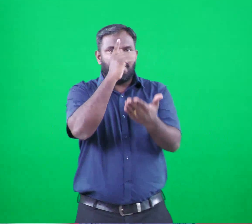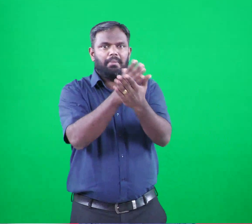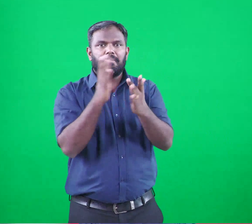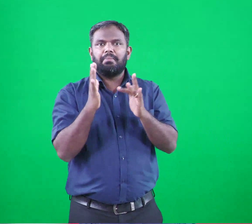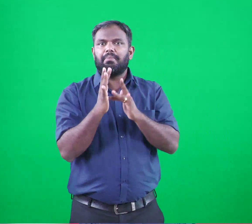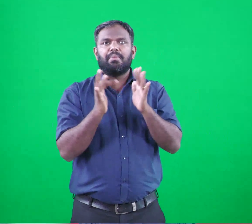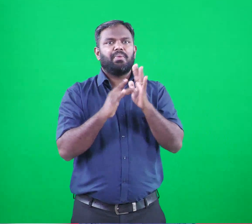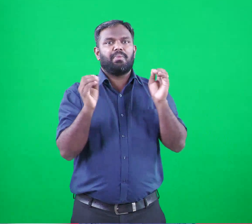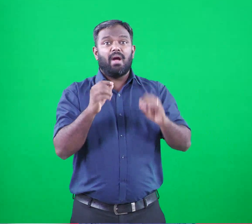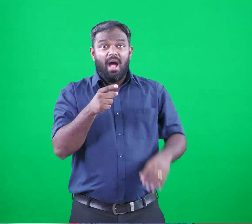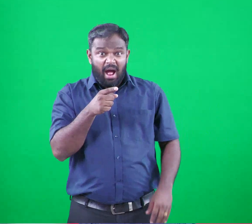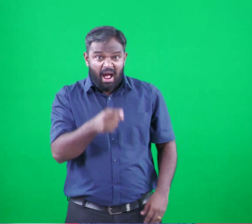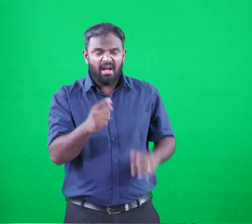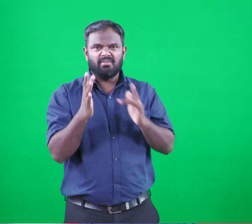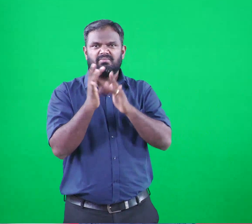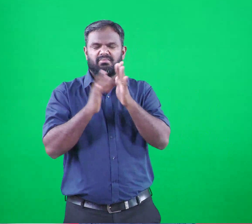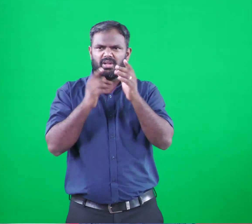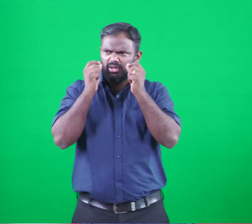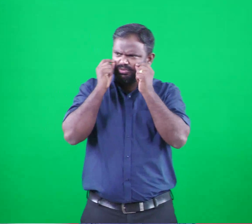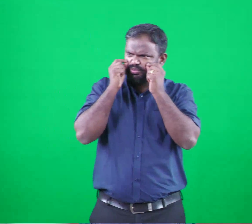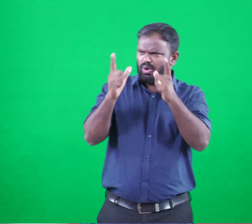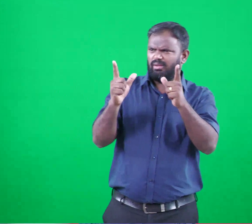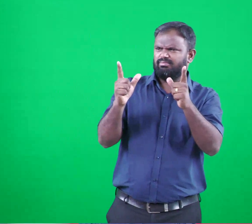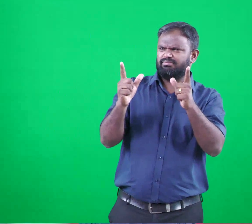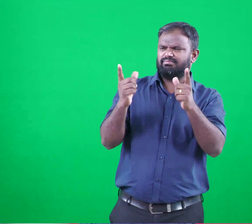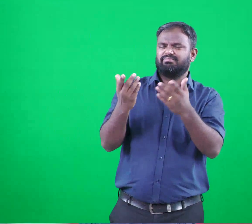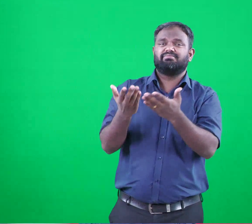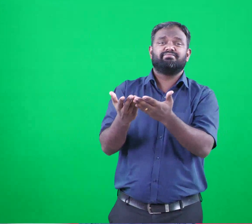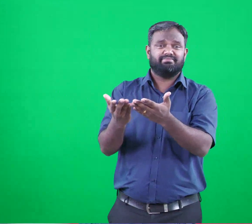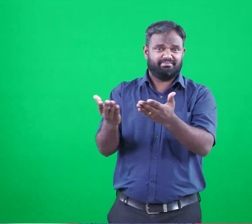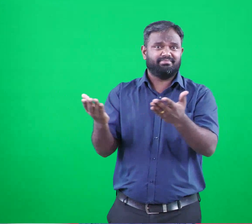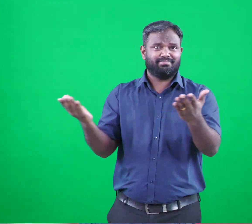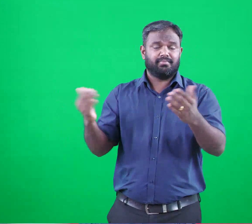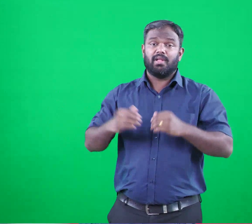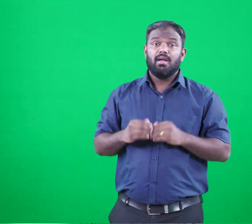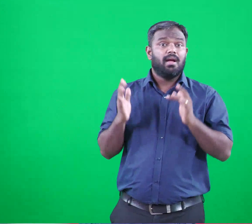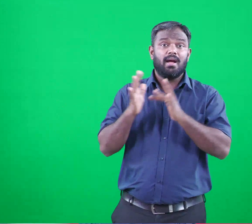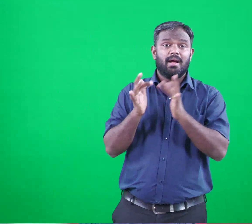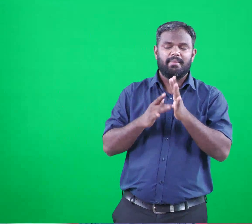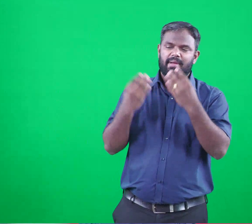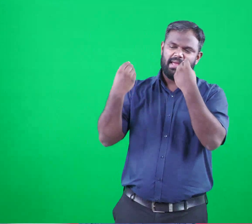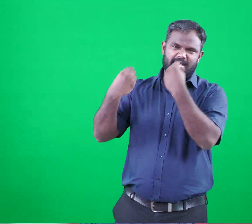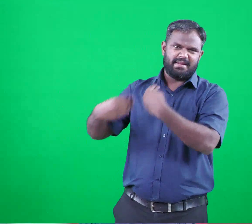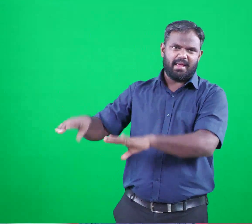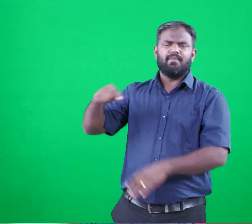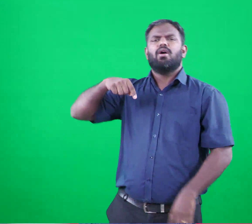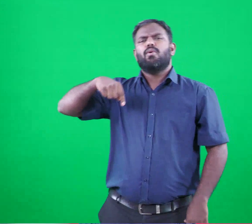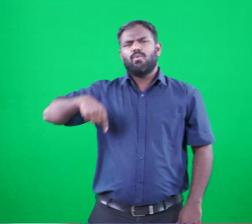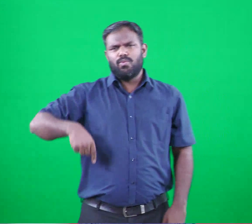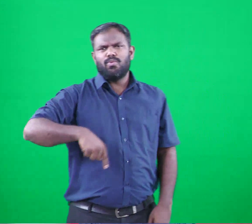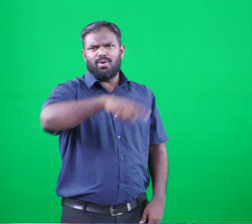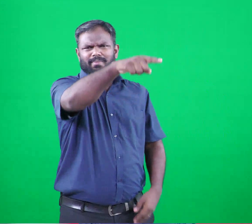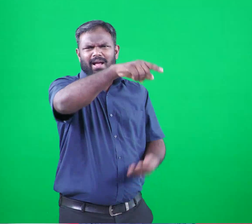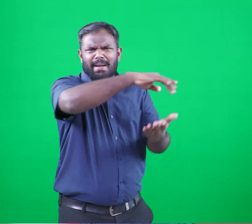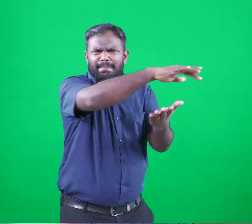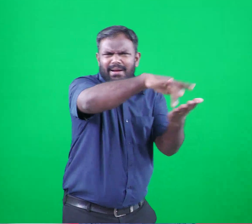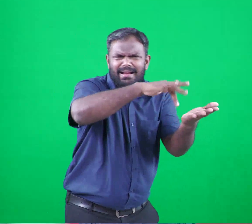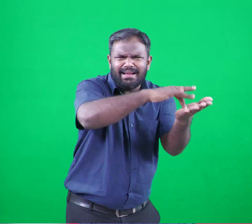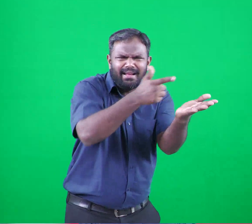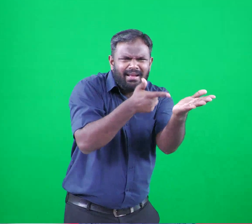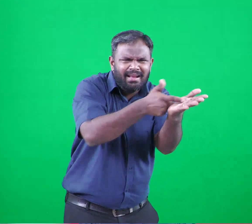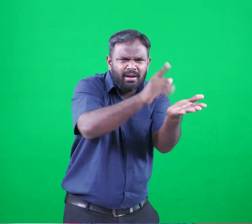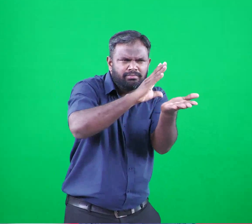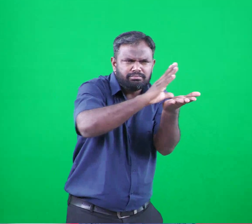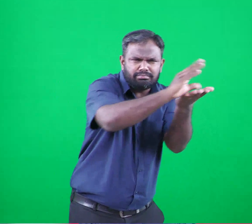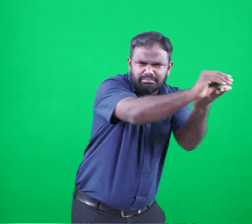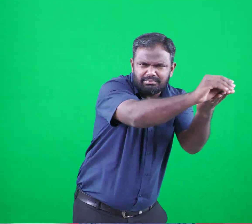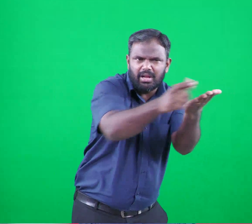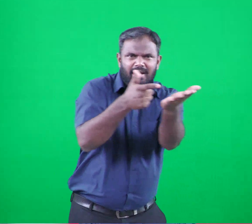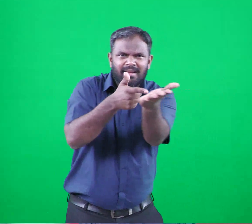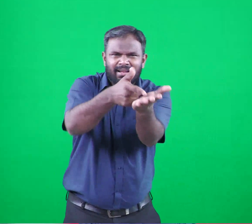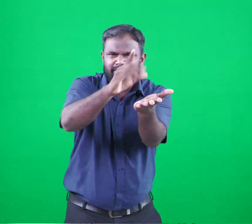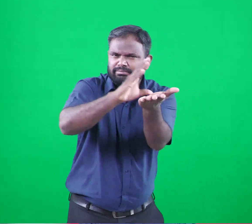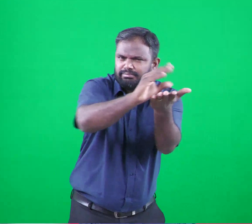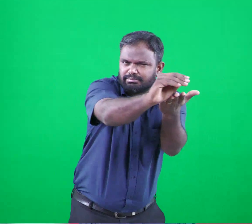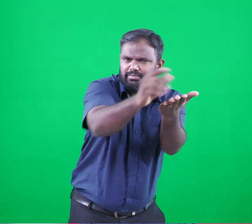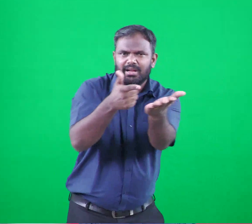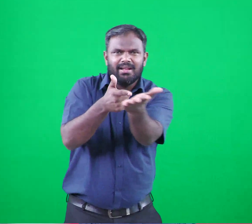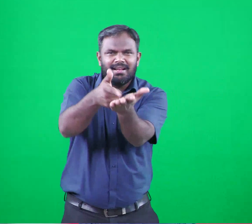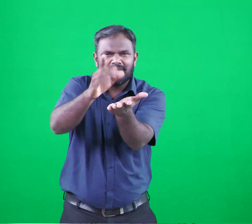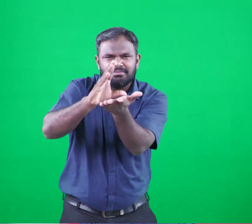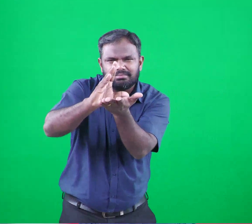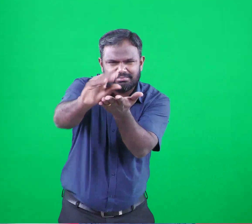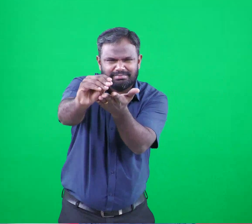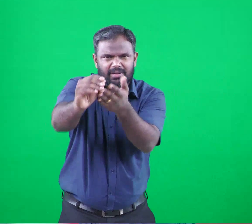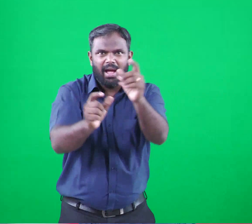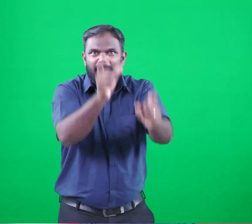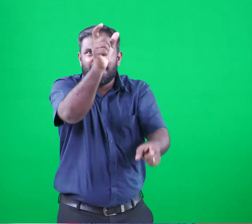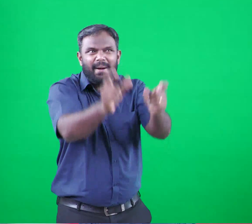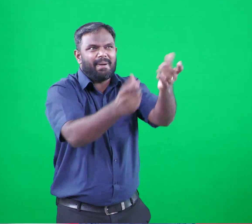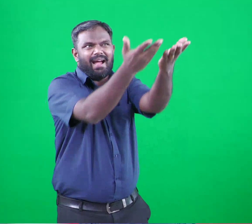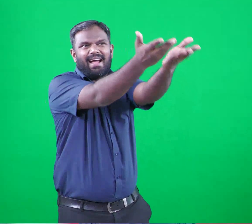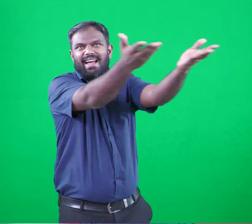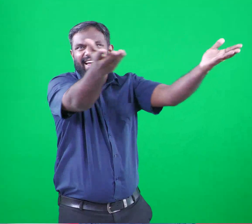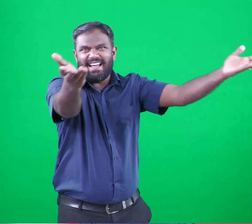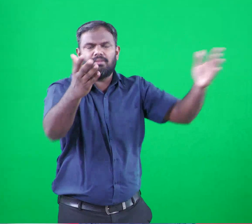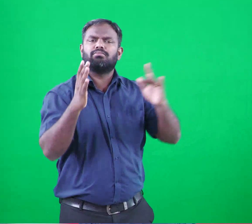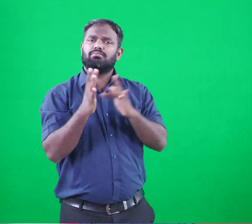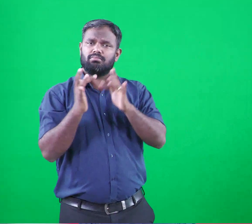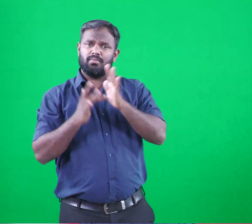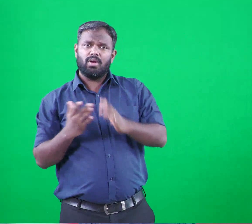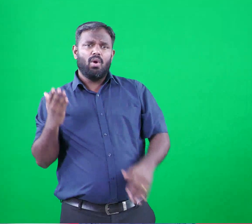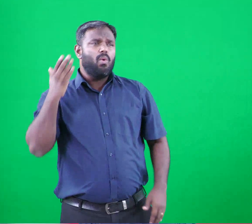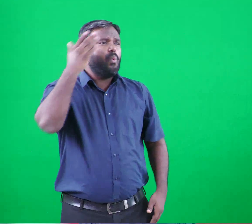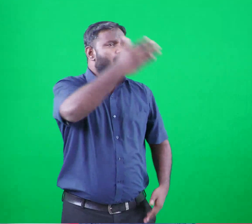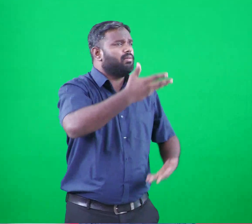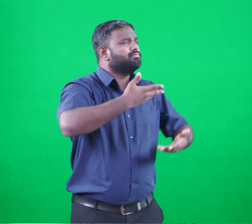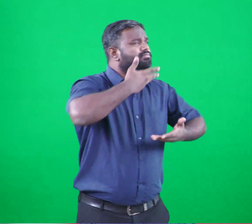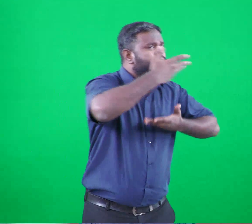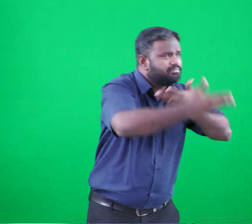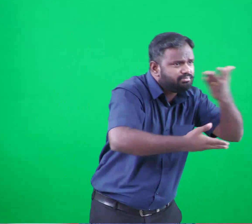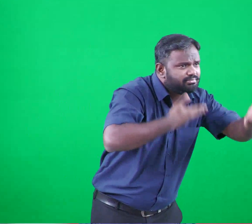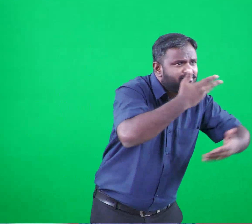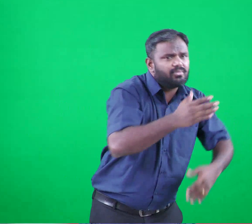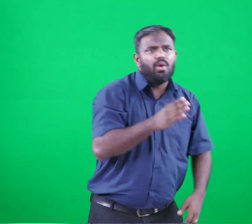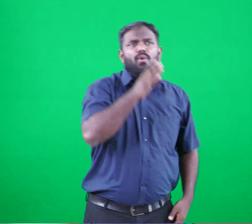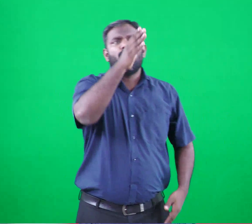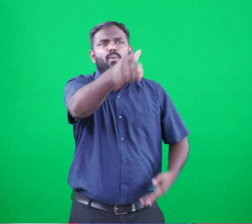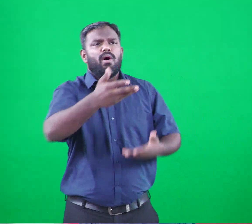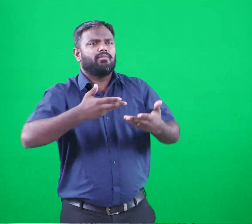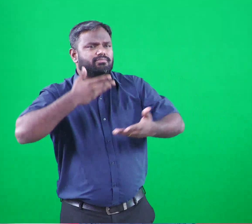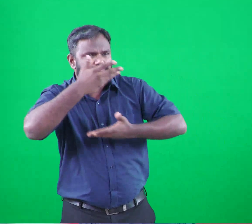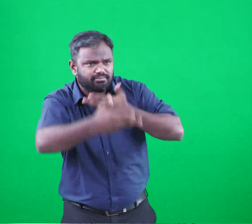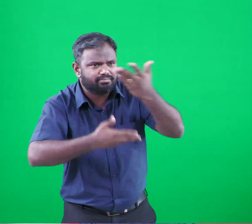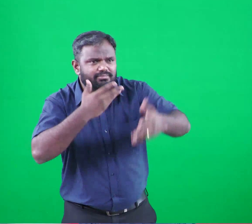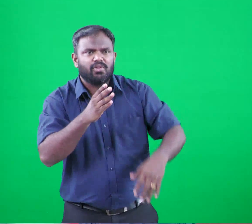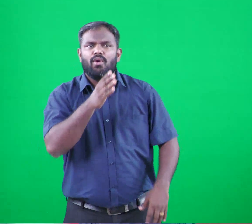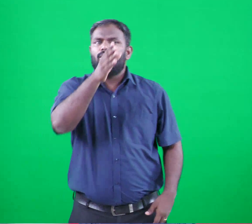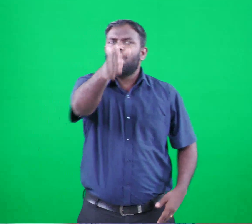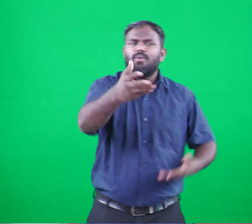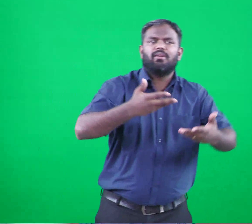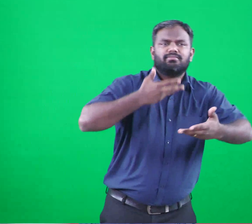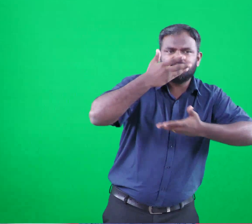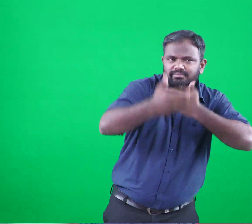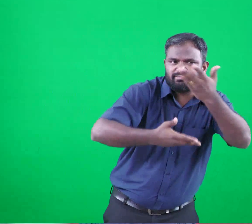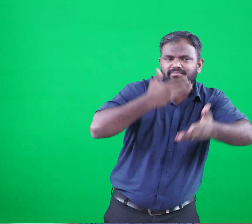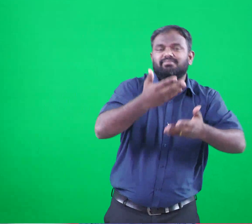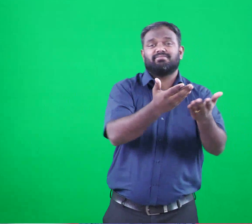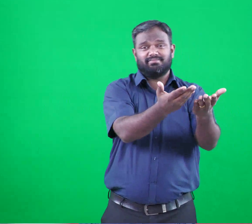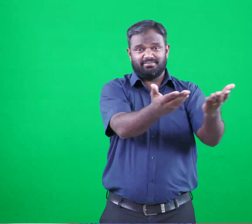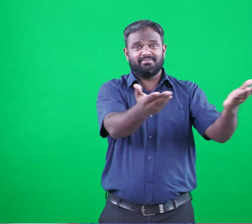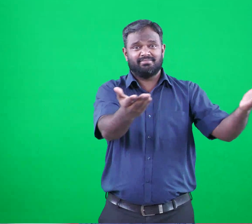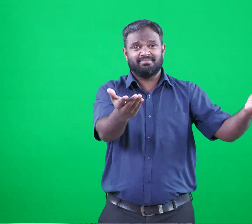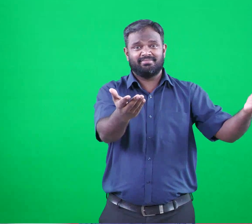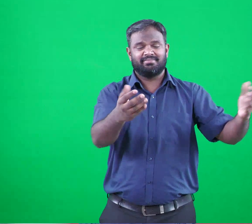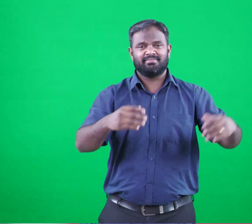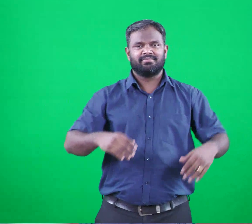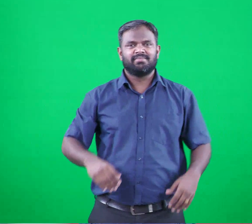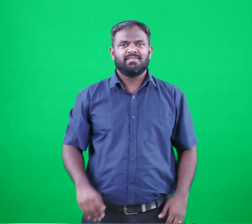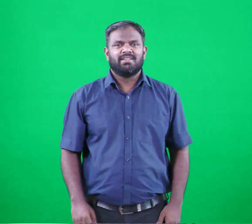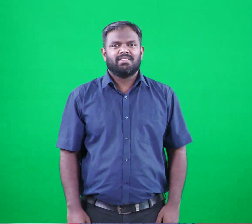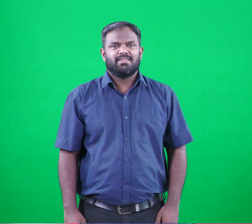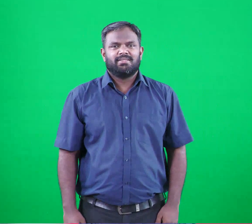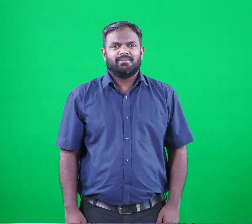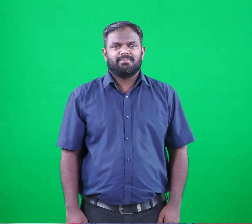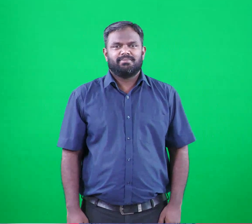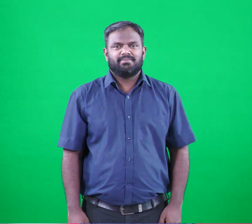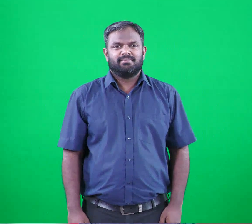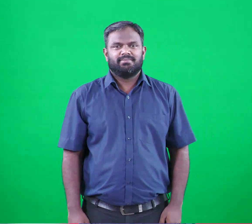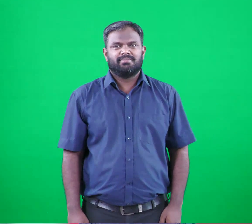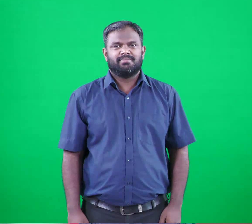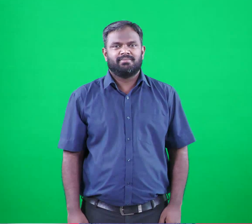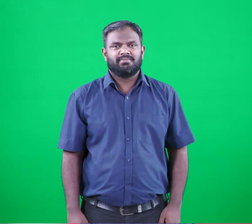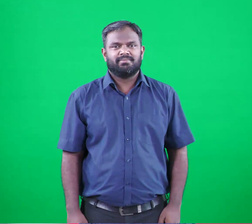And He was amazed at their unbelief. And He went around from village to village, teaching the people.